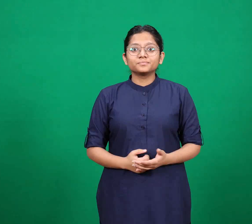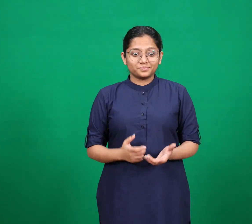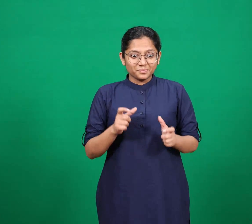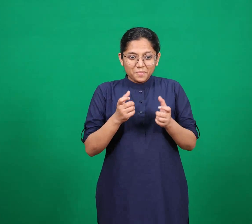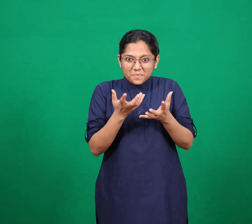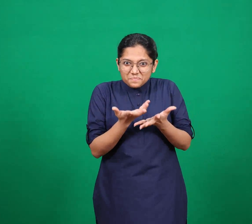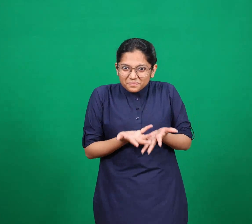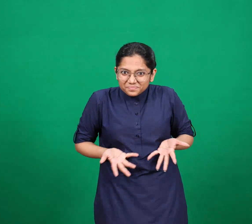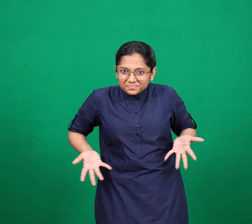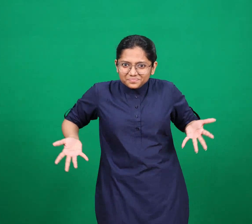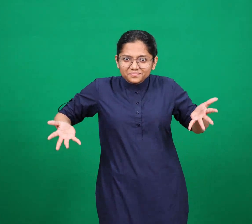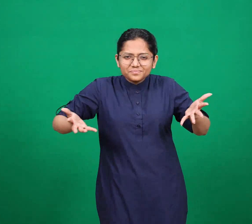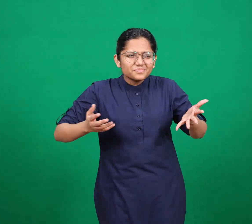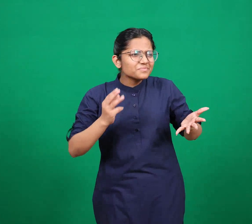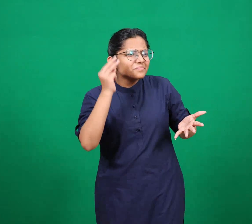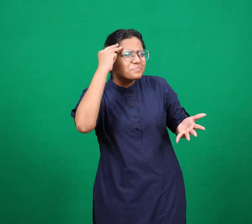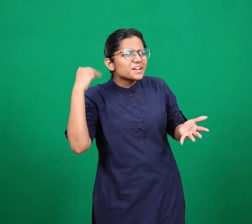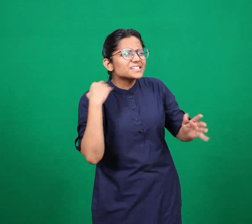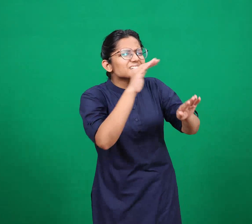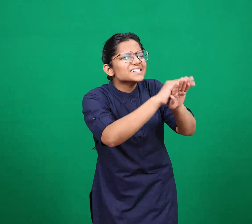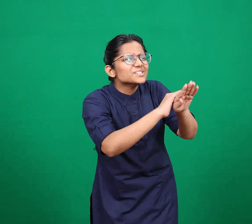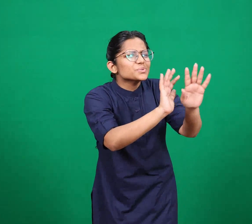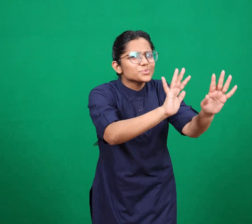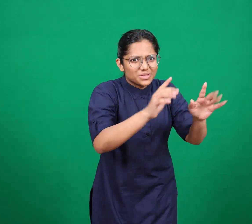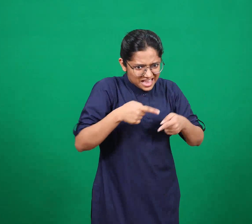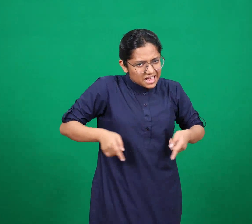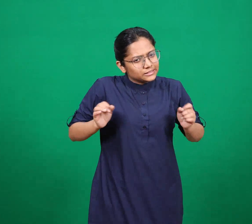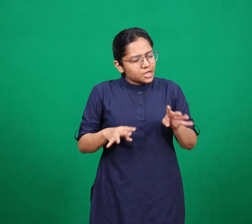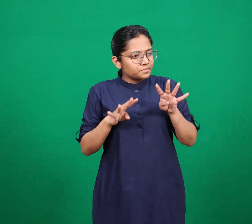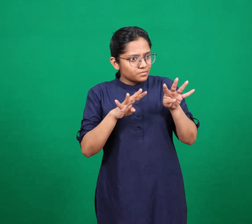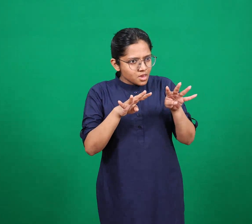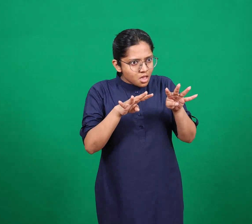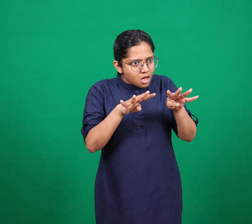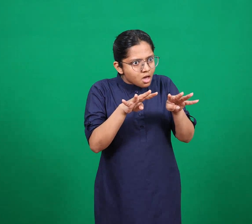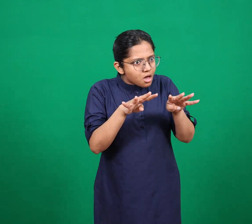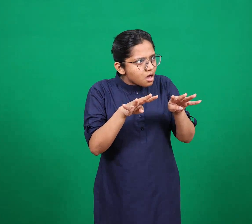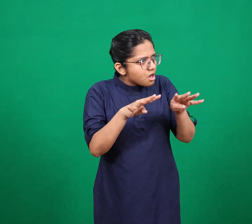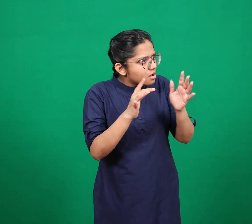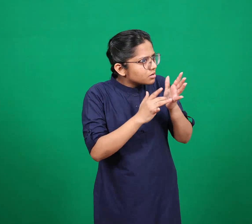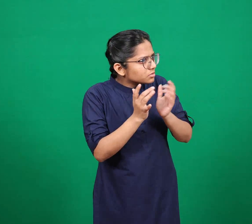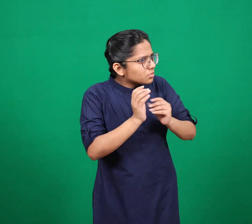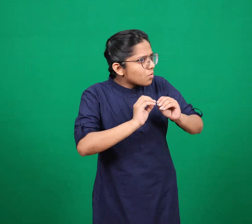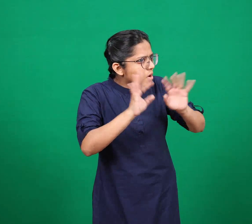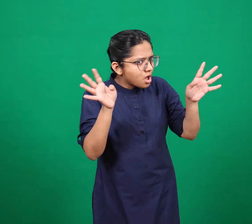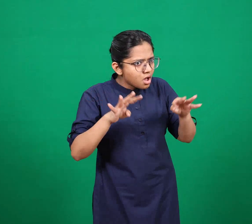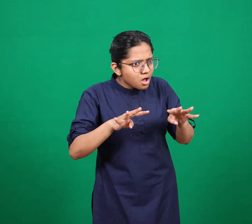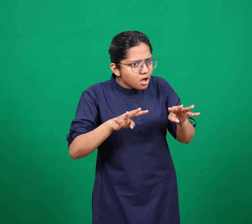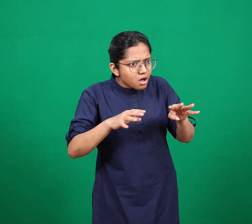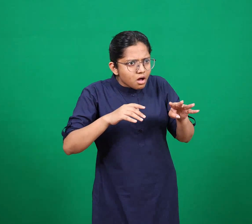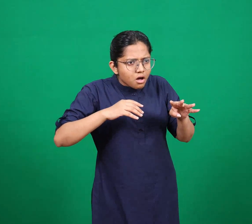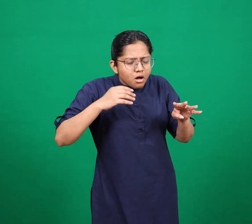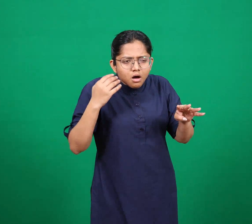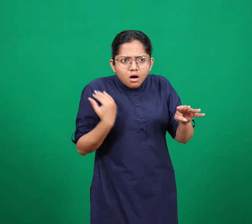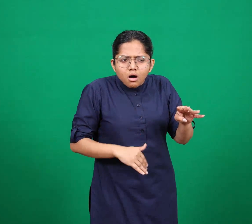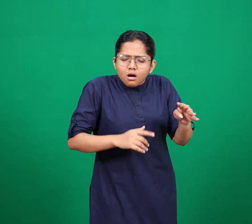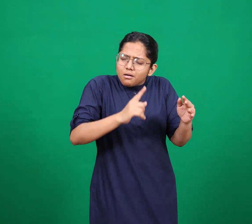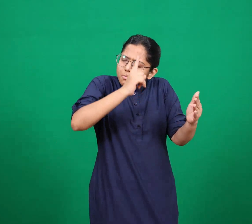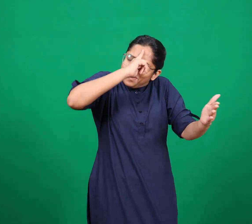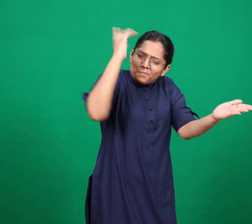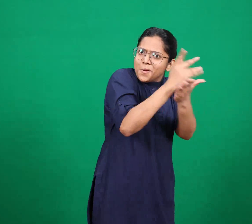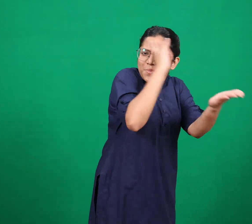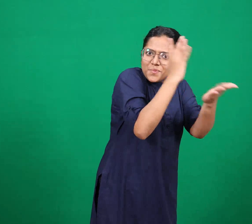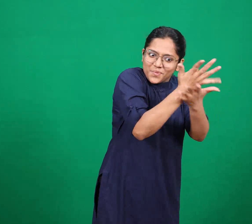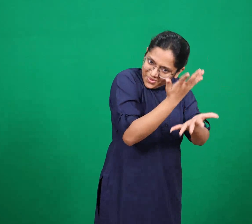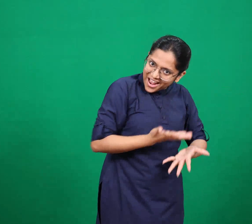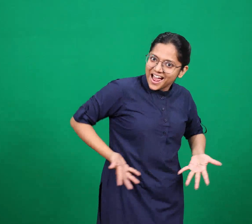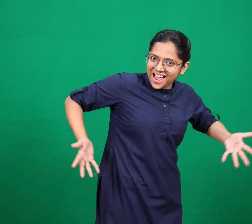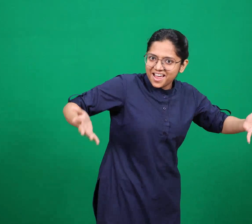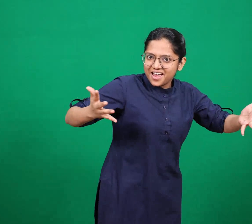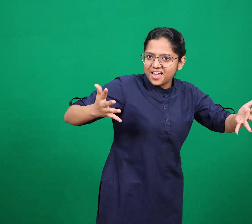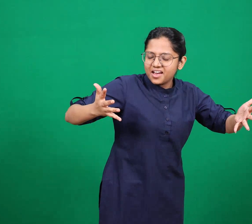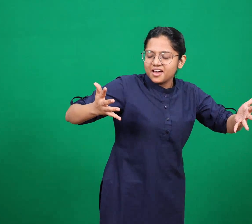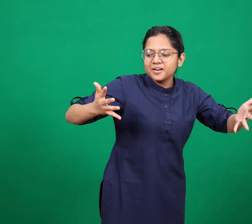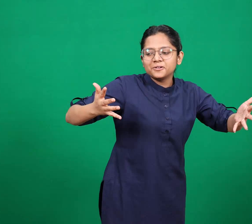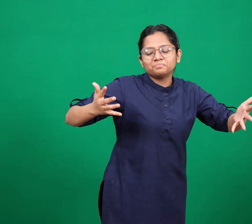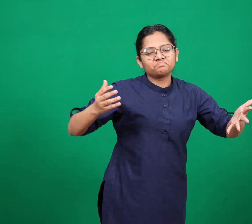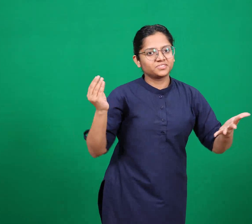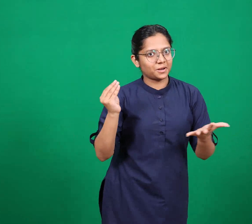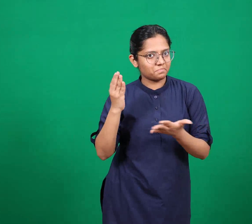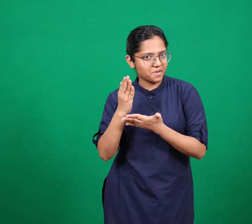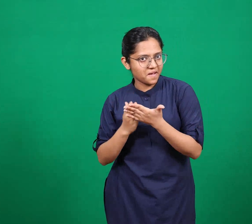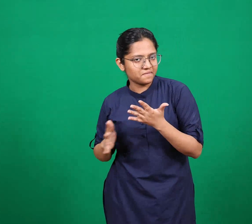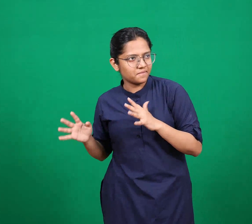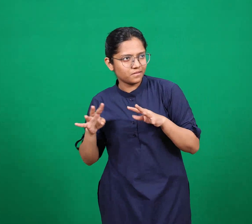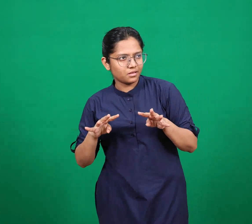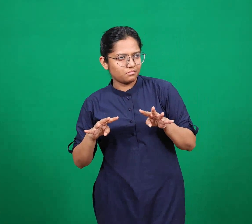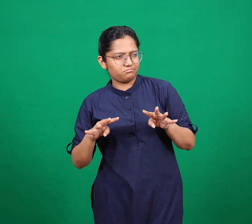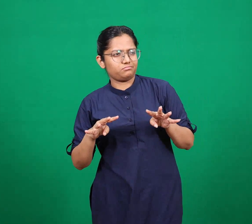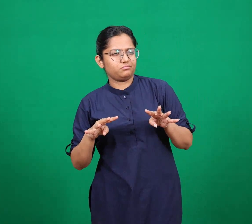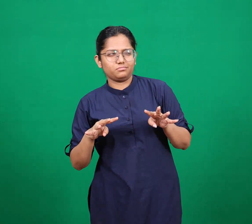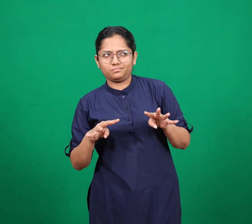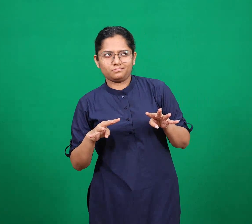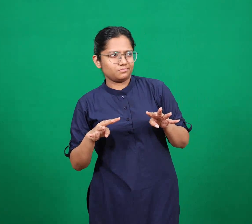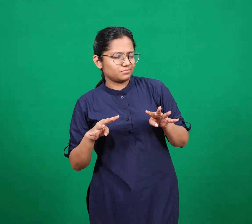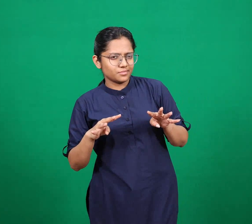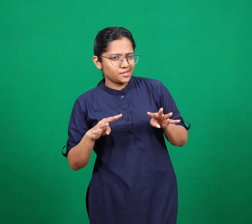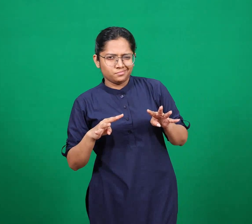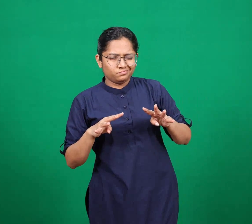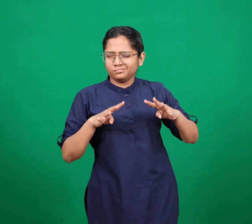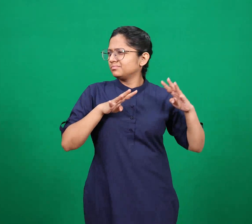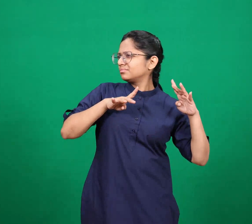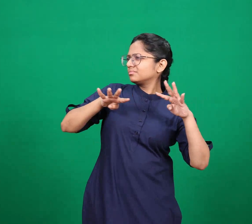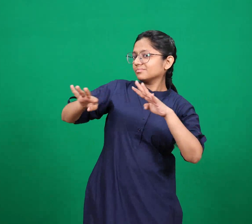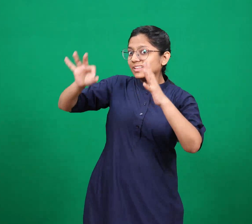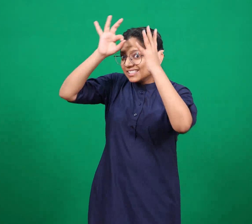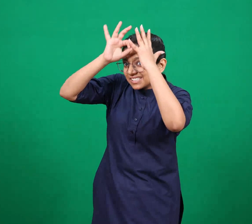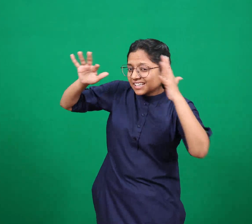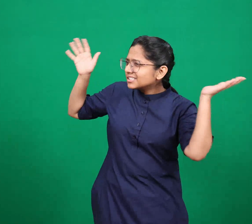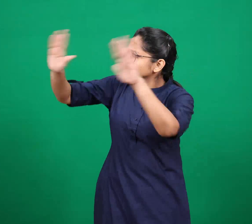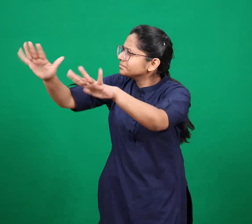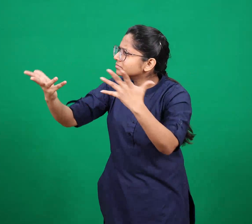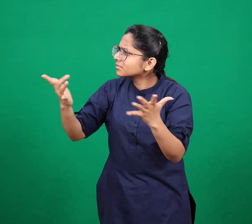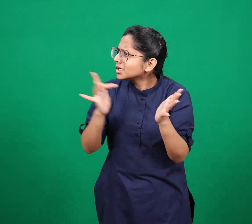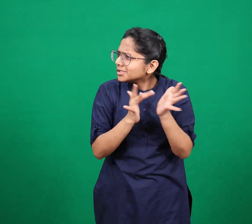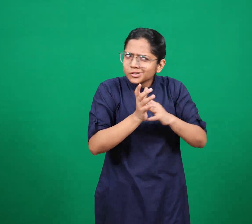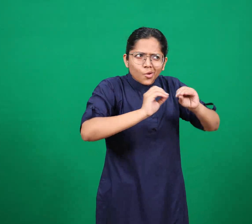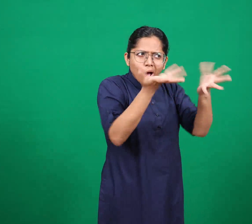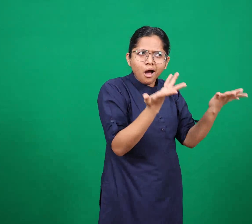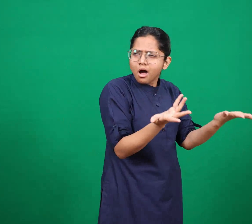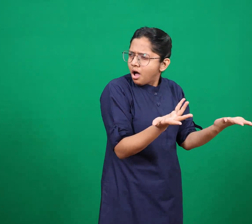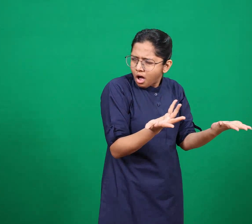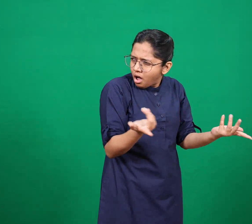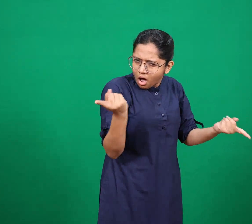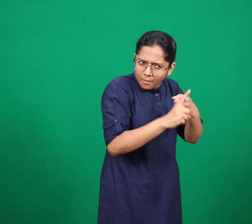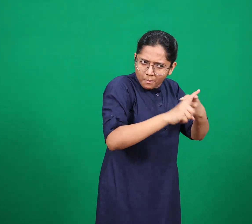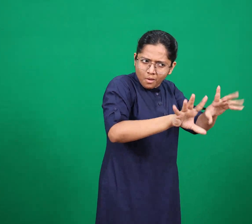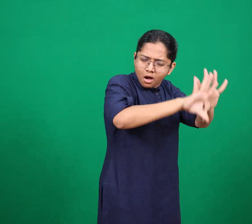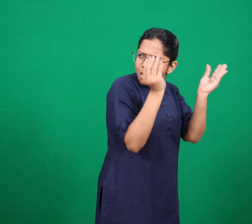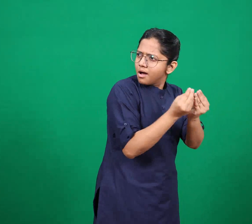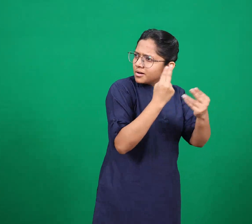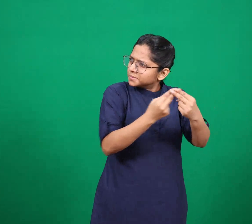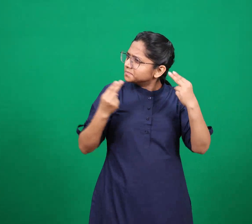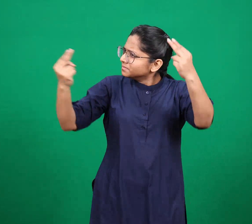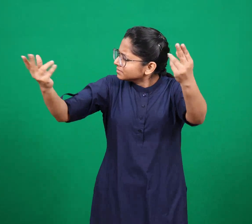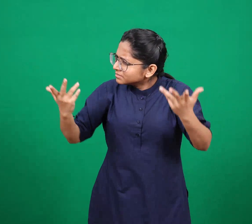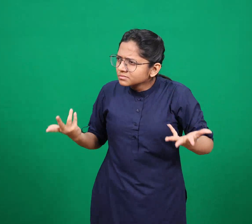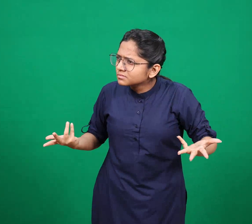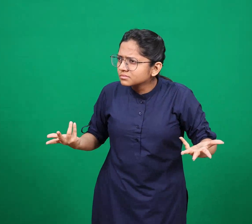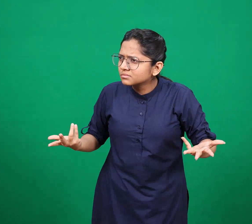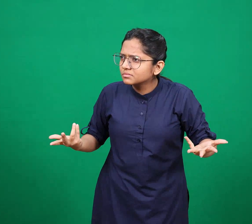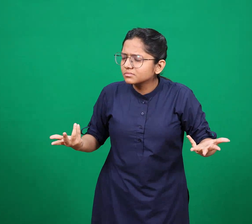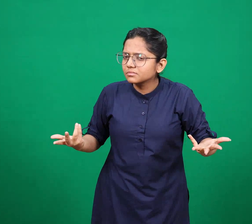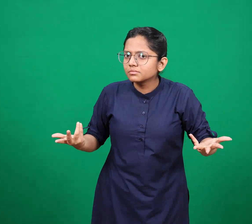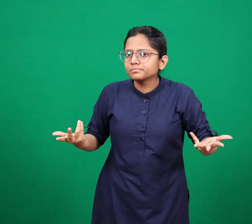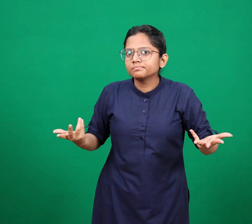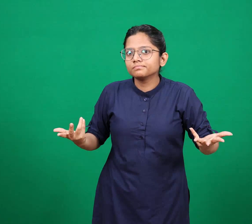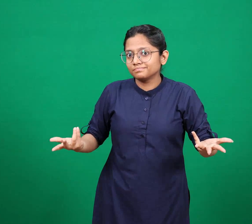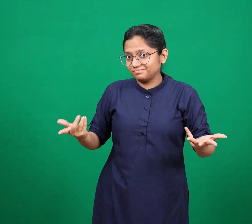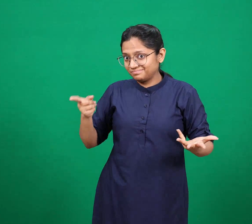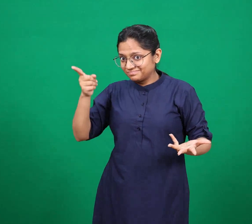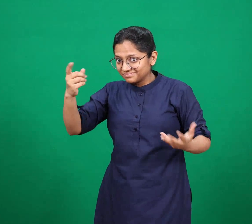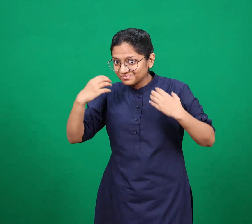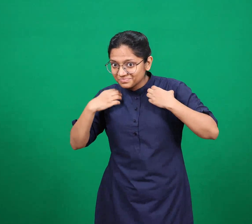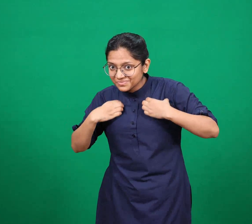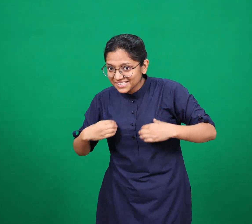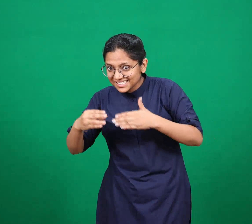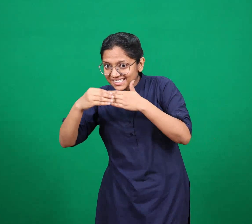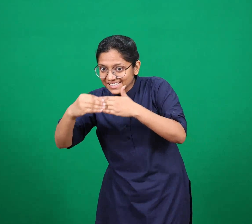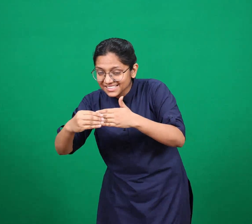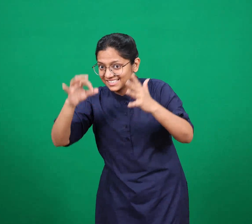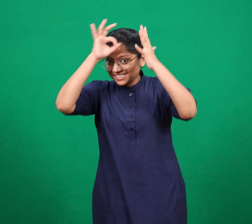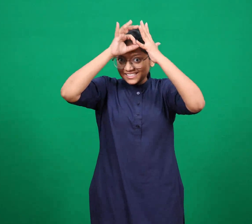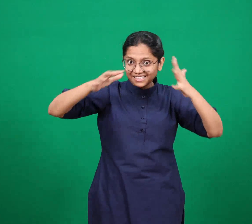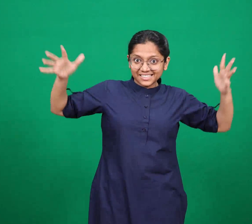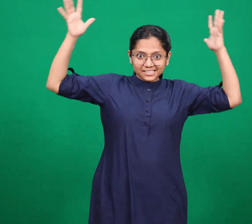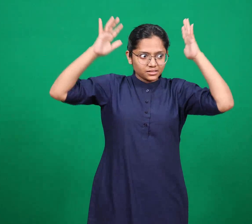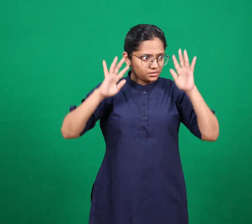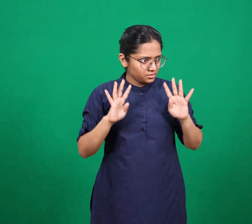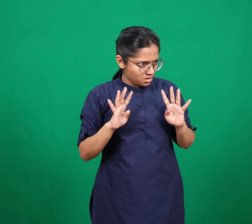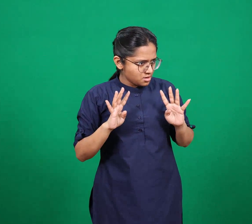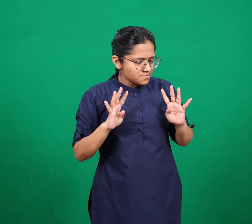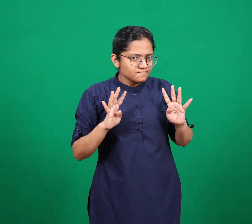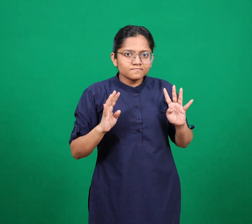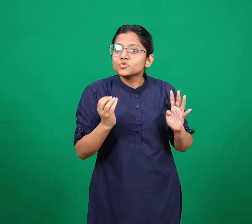Therefore many of the Jews who had come to Mary, and had seen what Jesus did, believed in Him. But some of them went to the Pharisees and told them what Jesus had done.